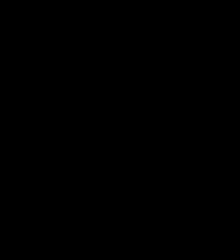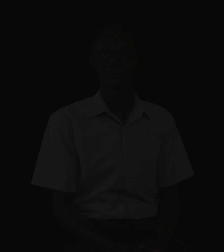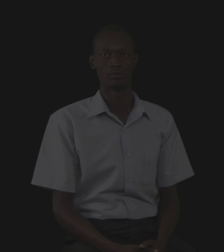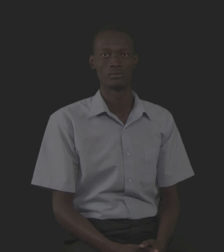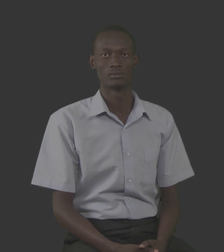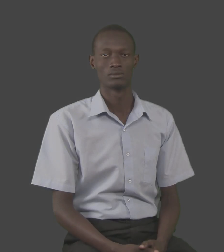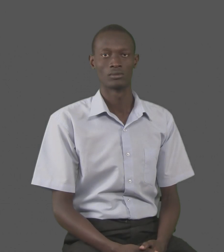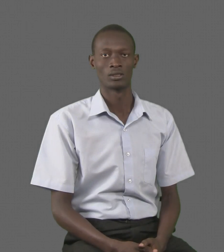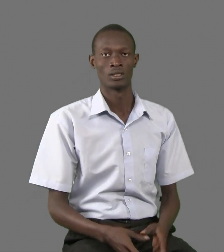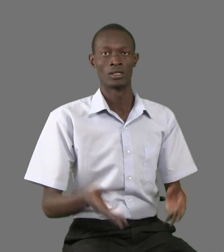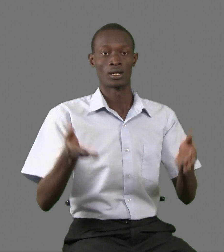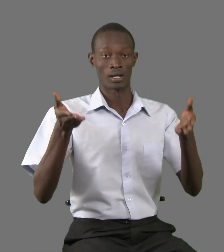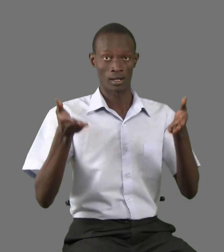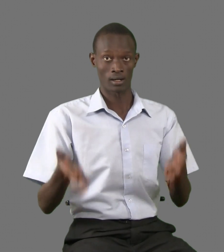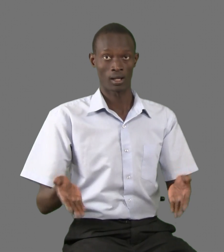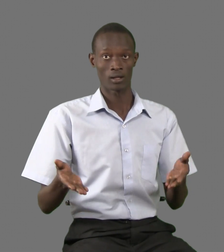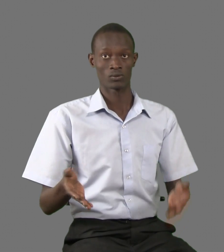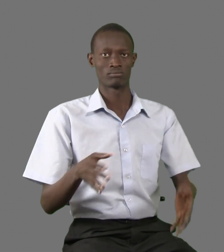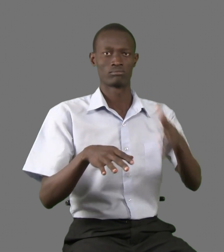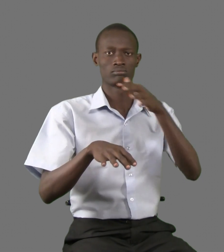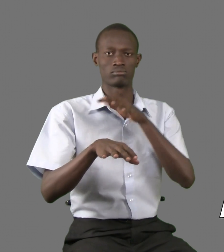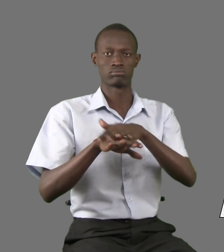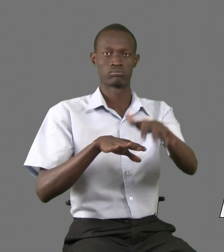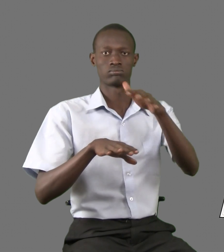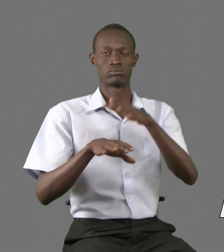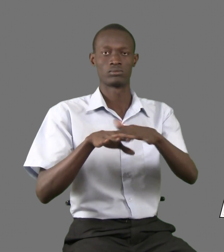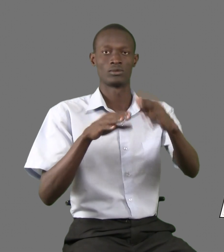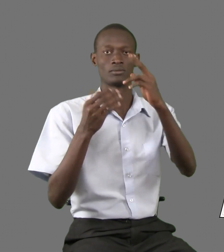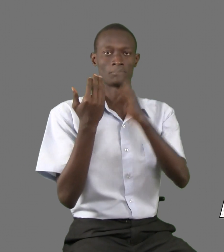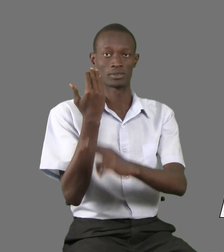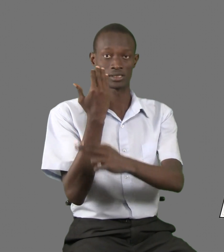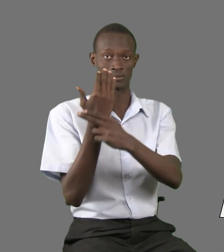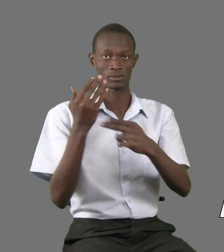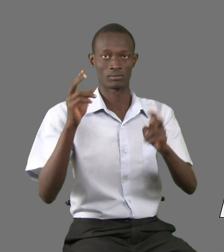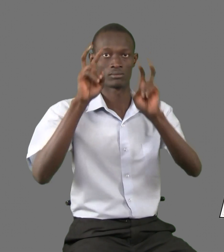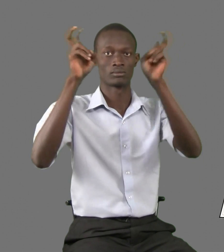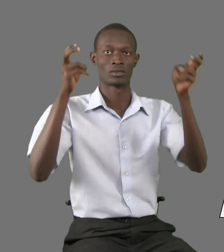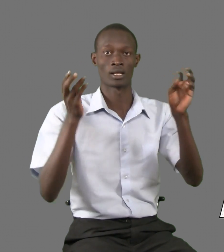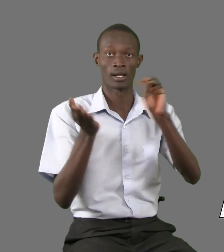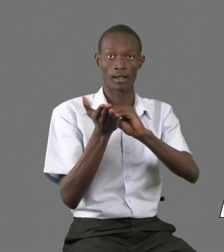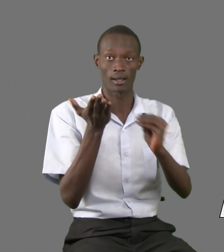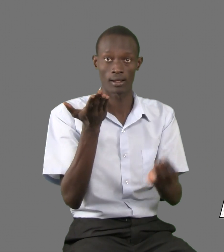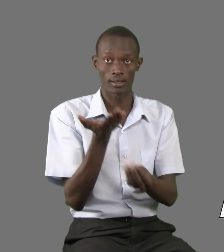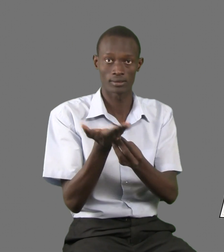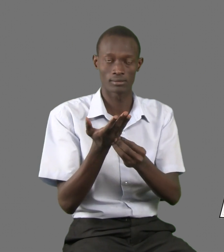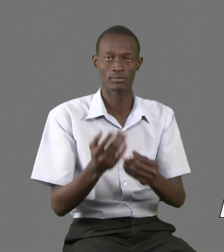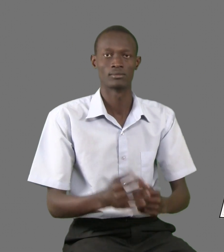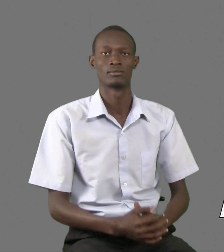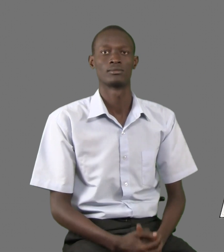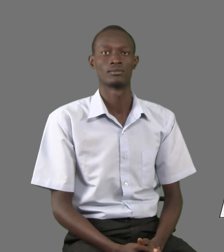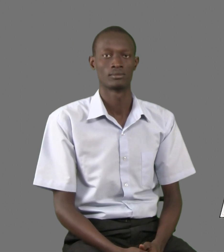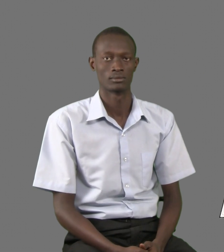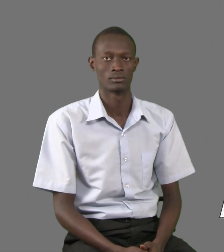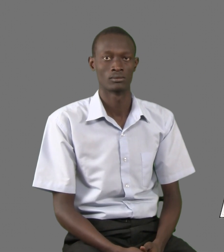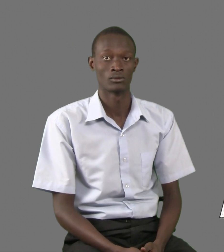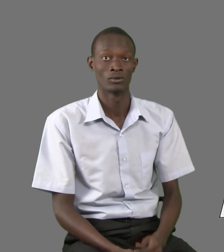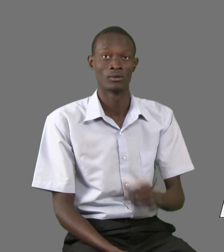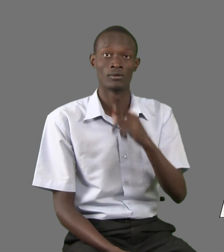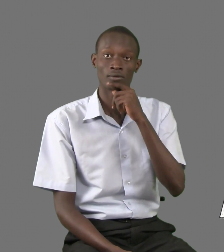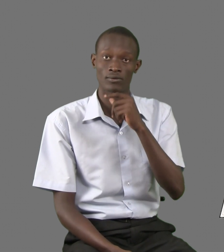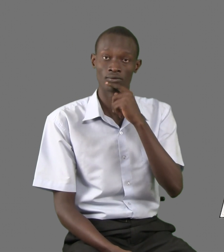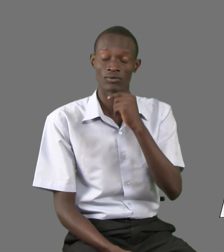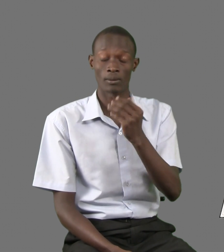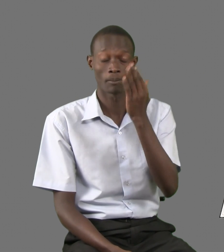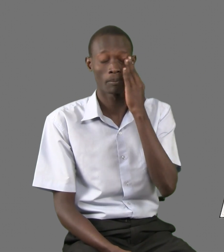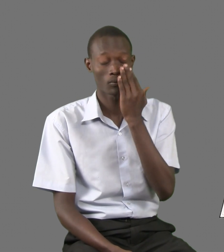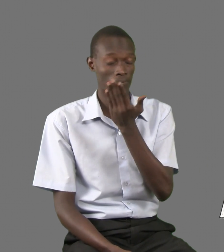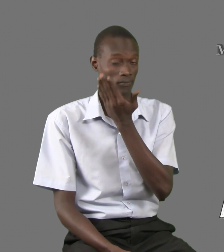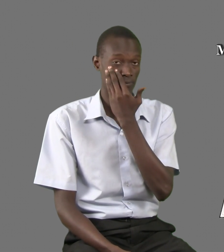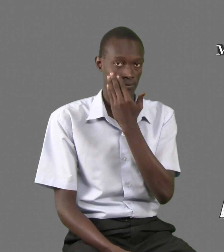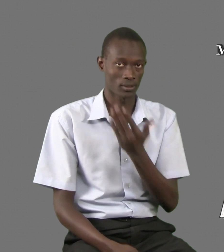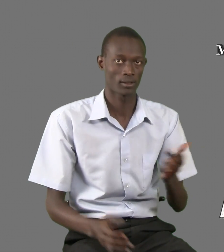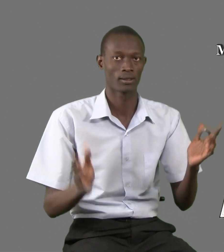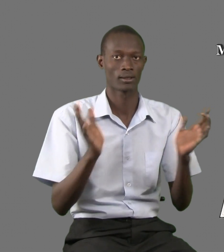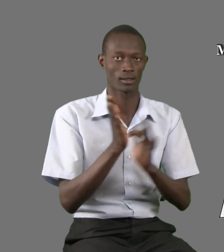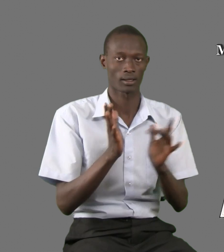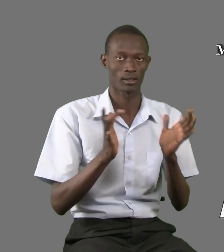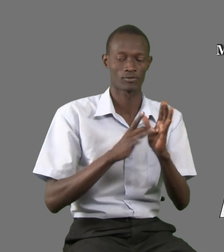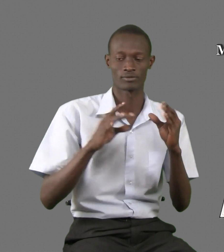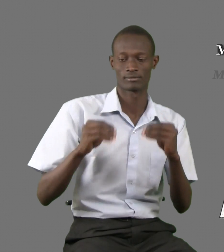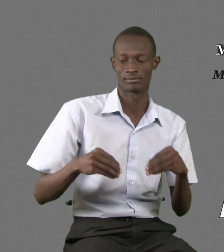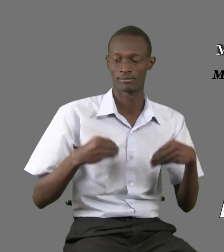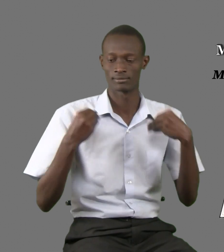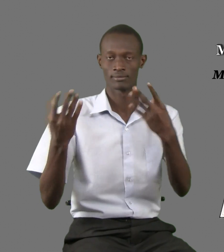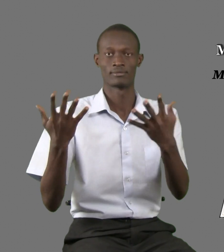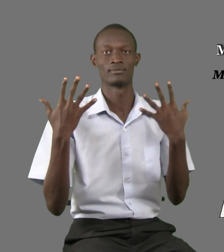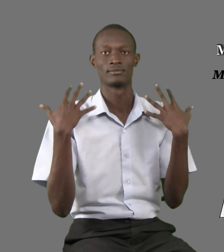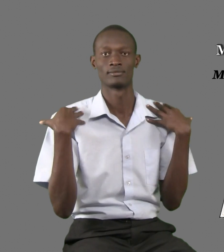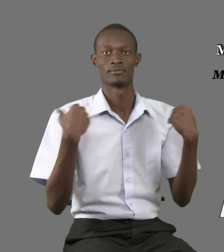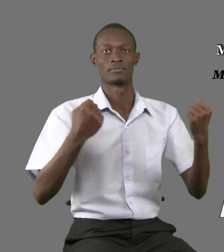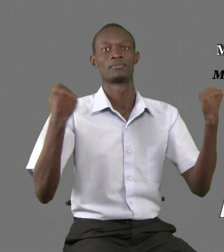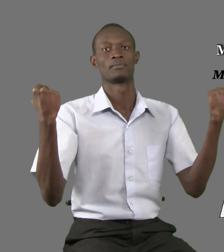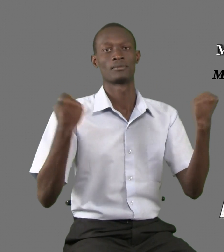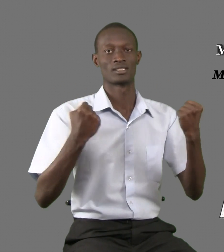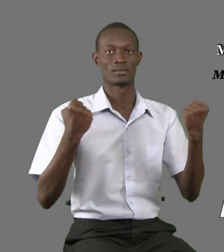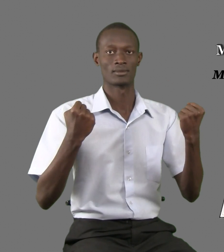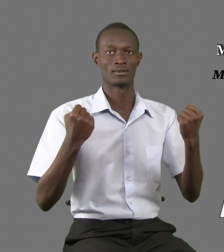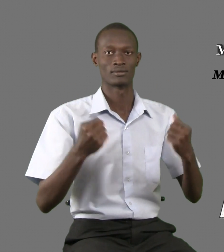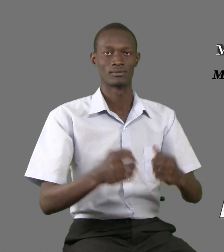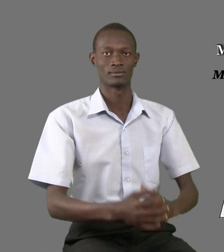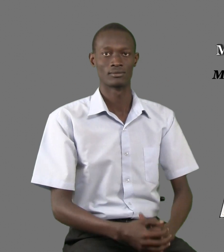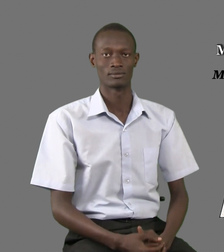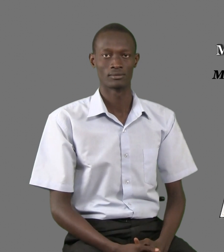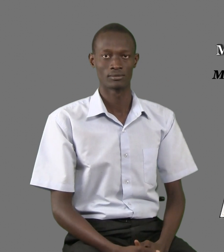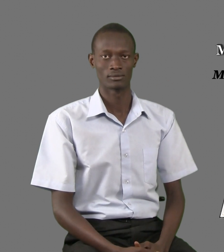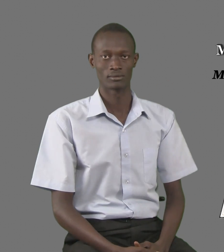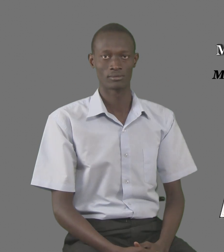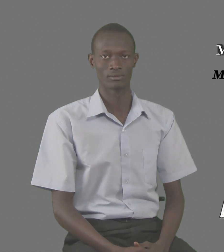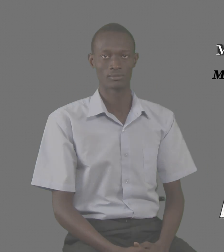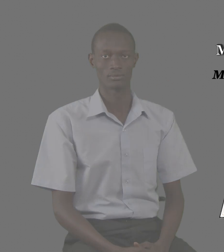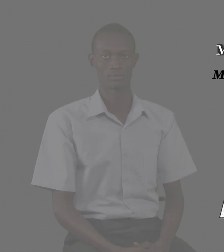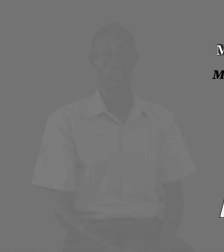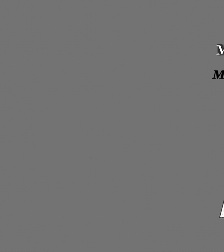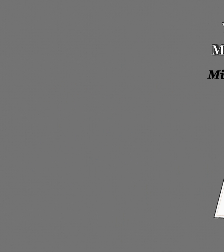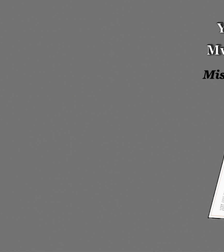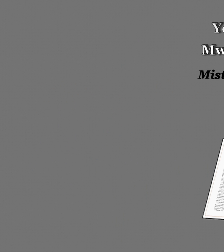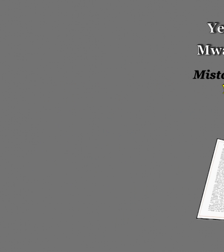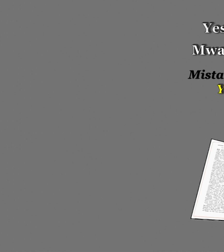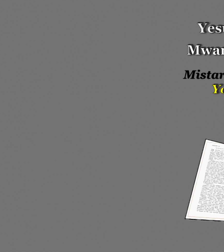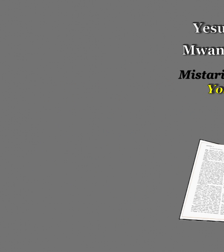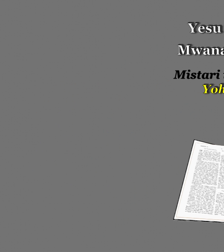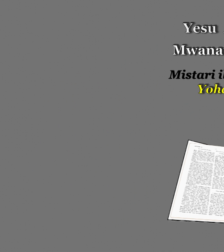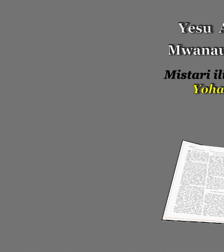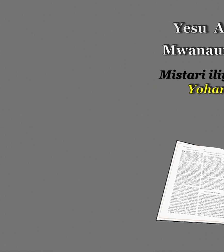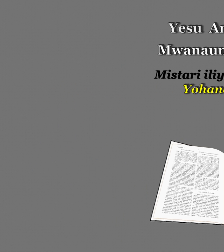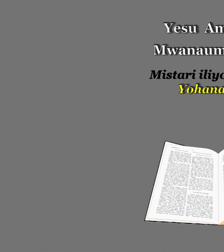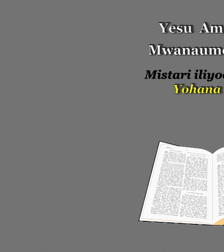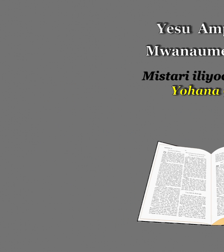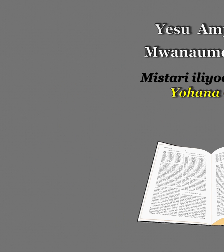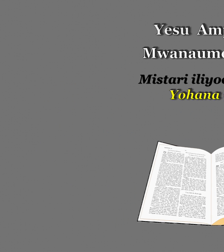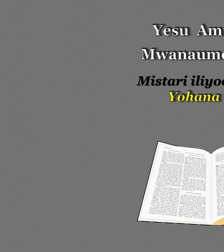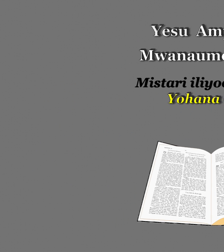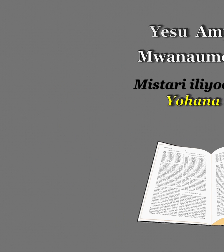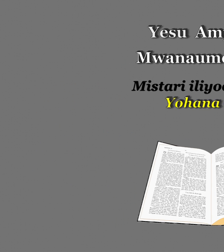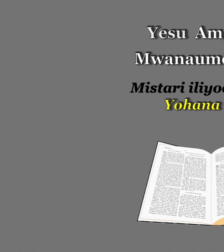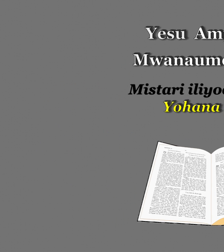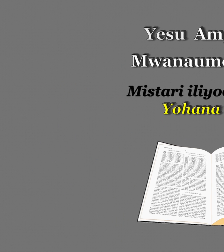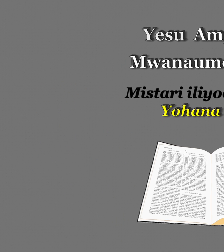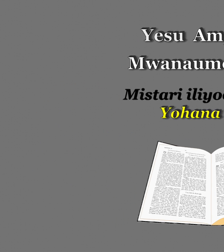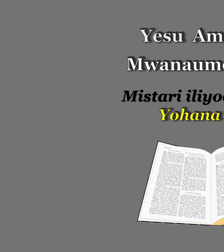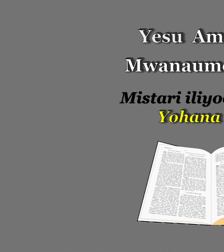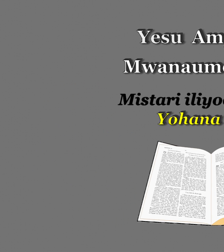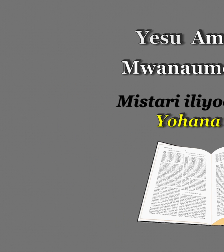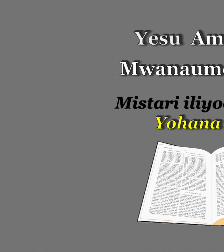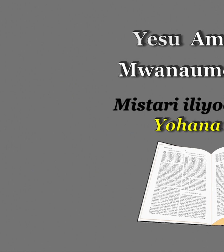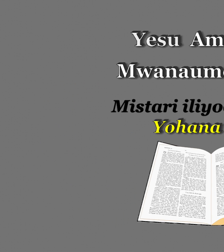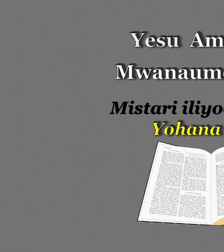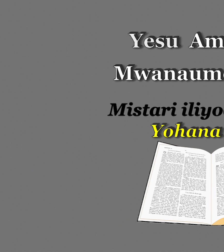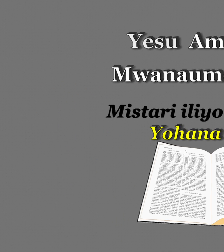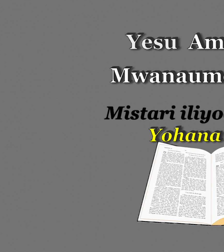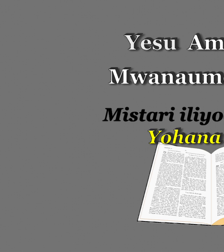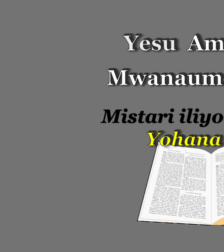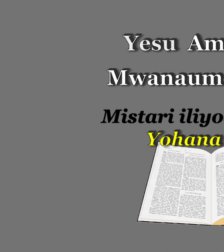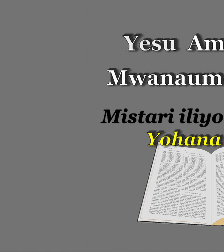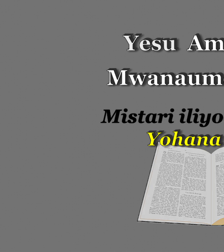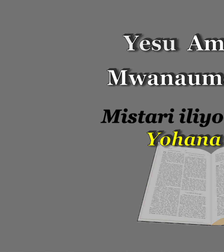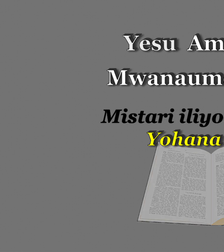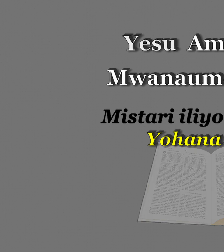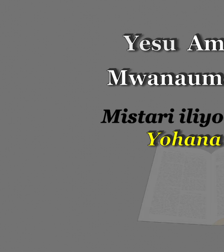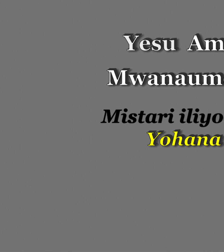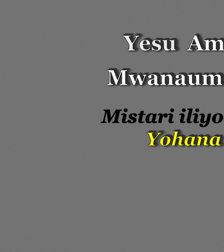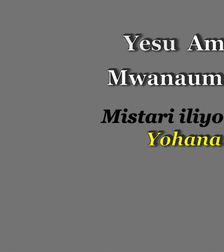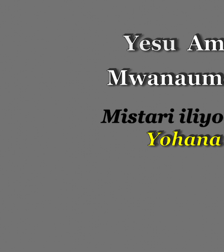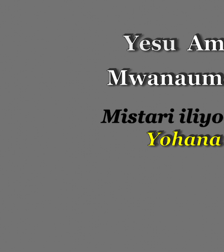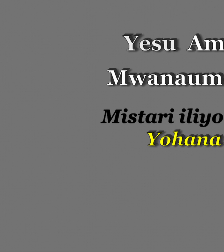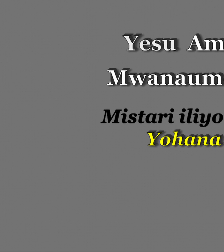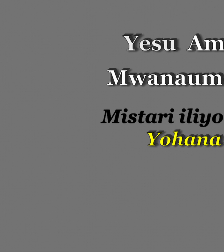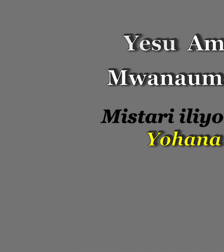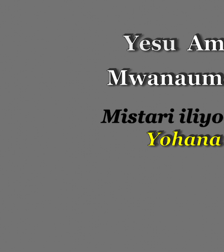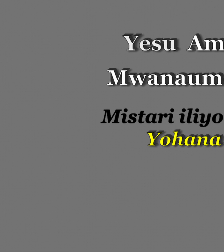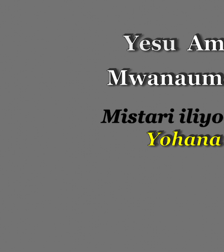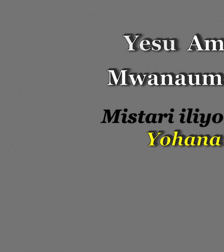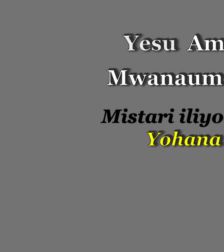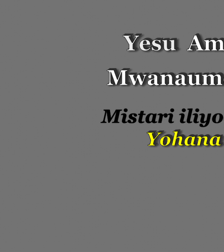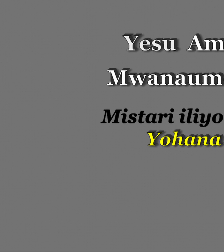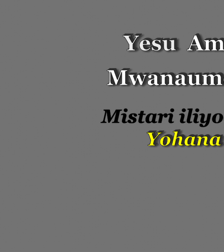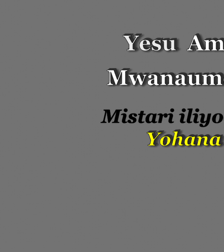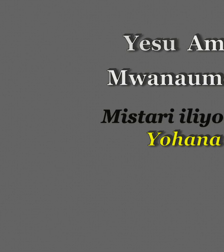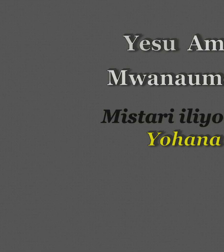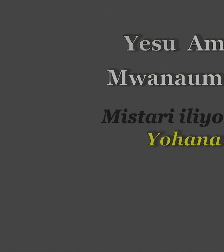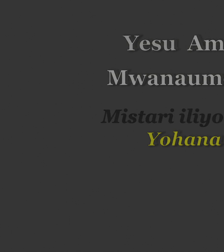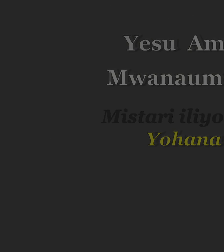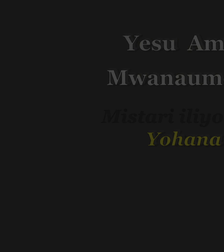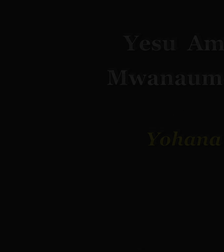Jesus heals blind man